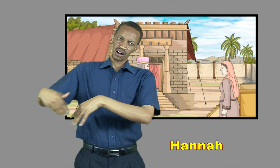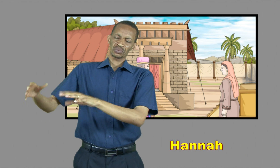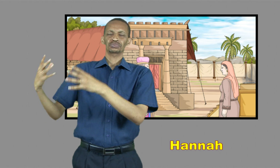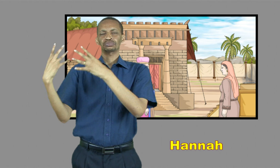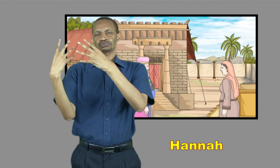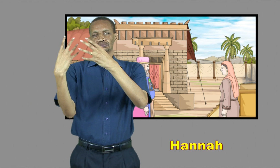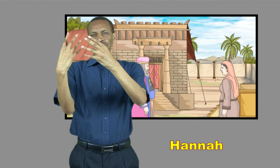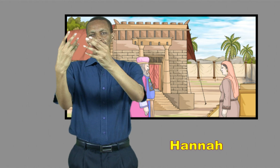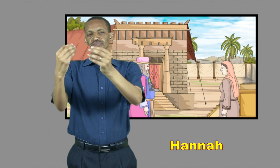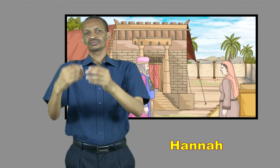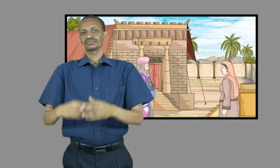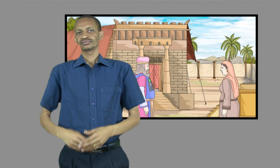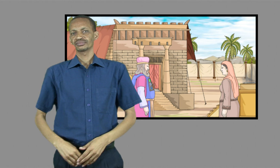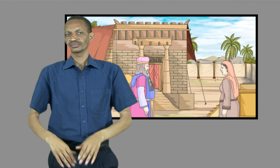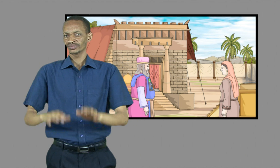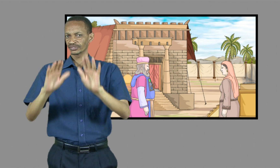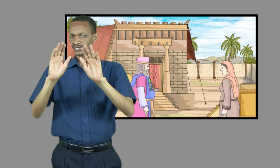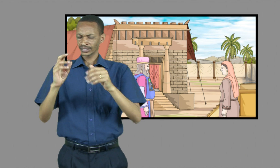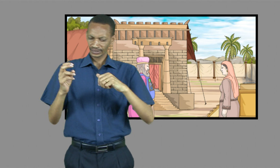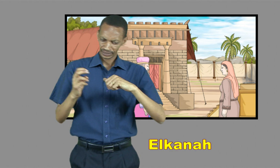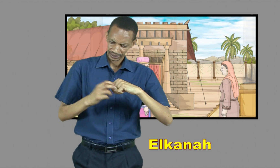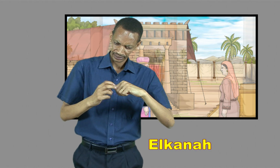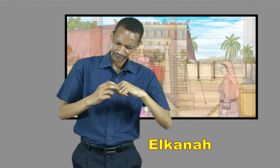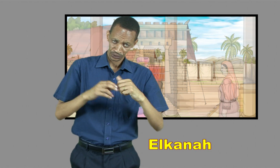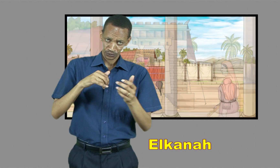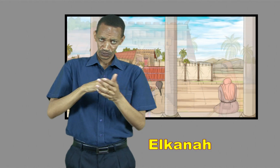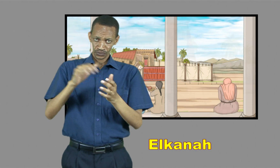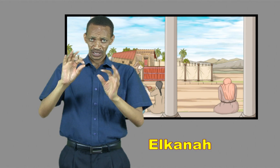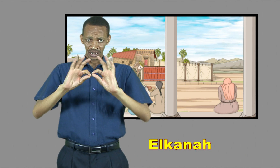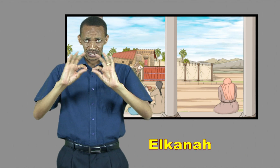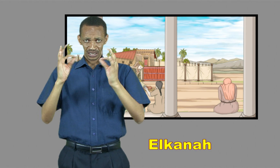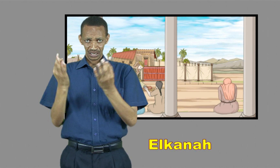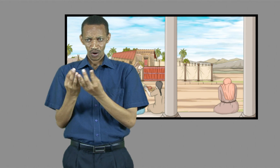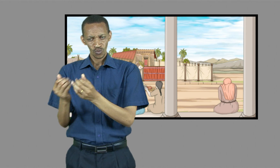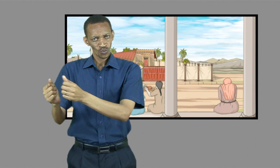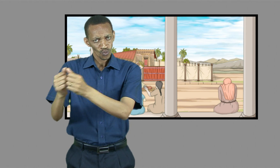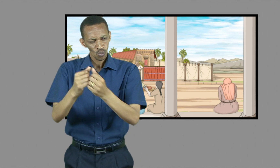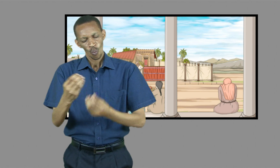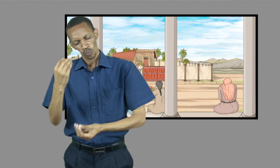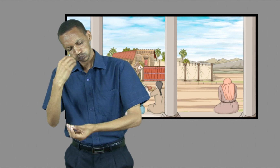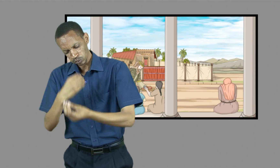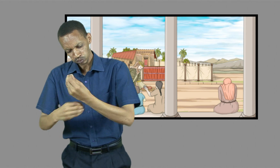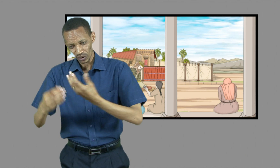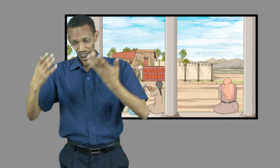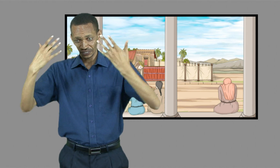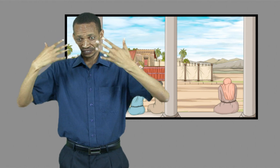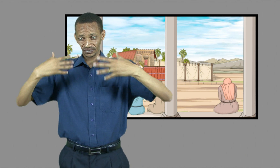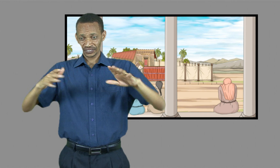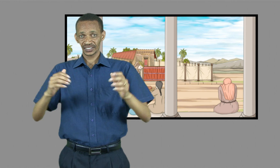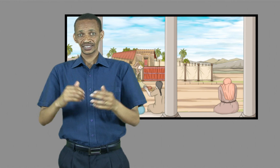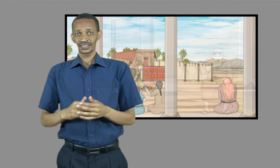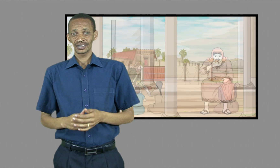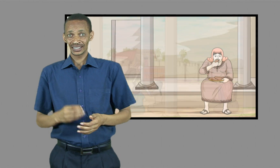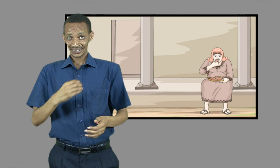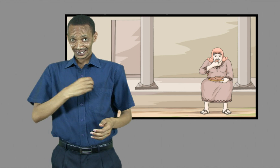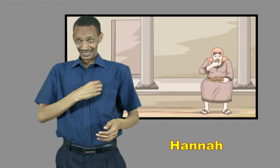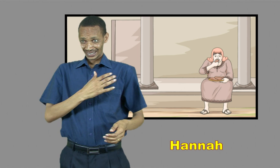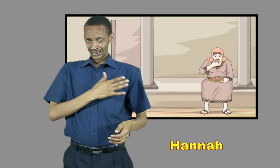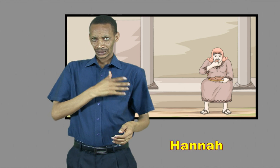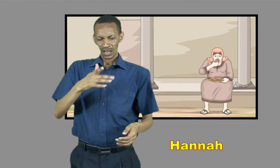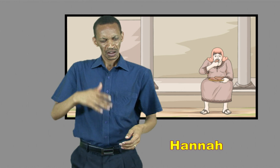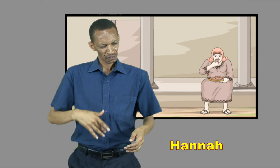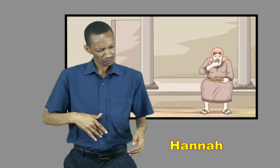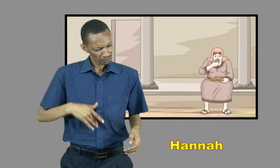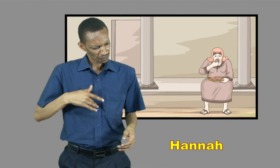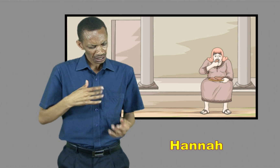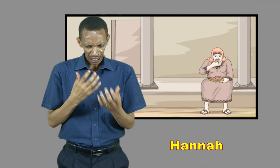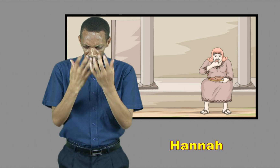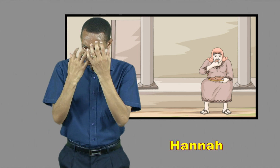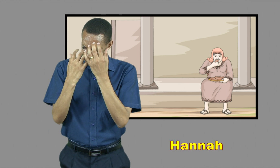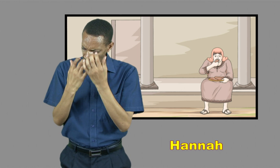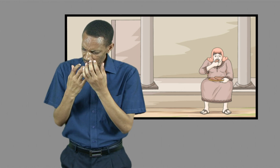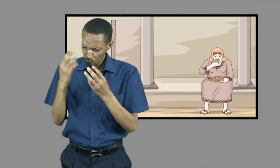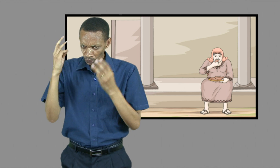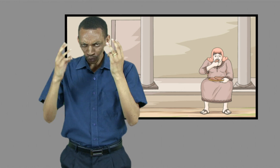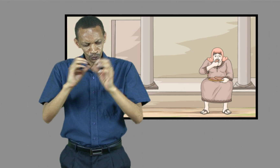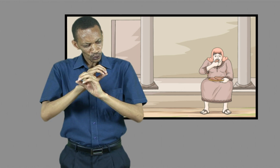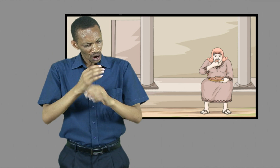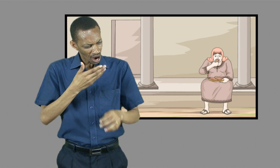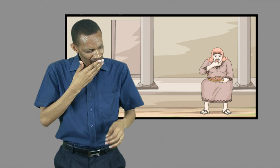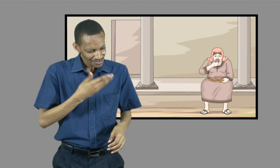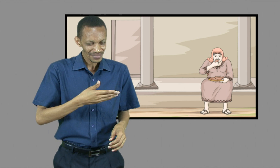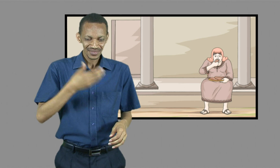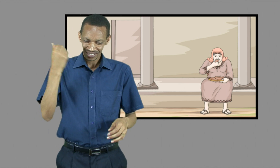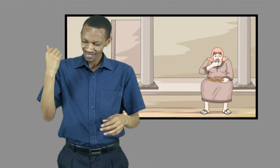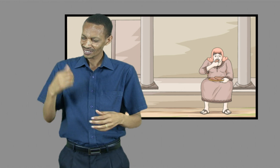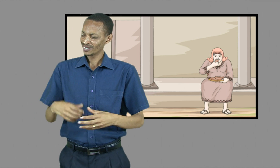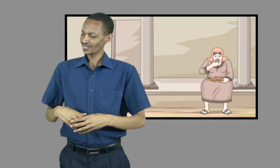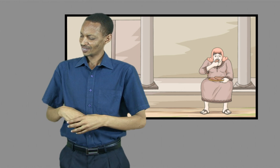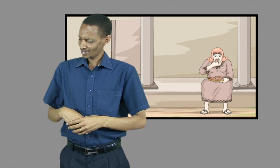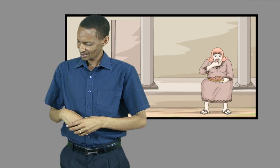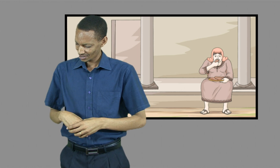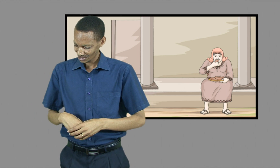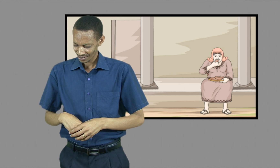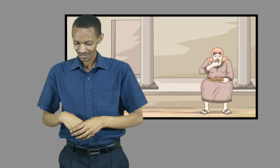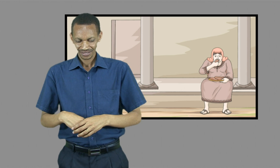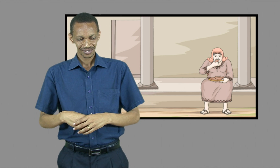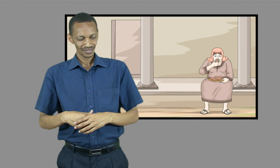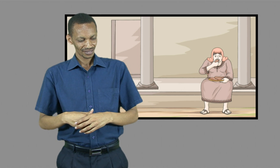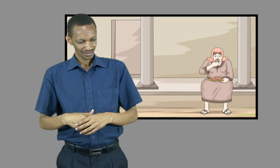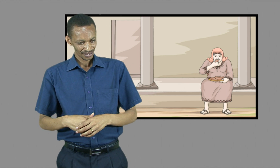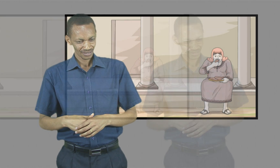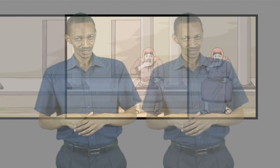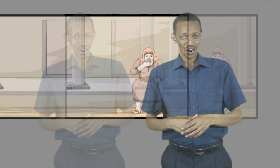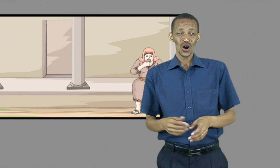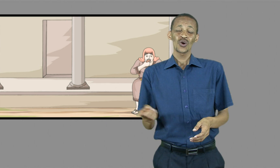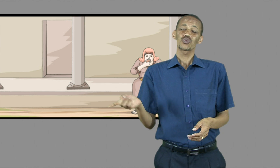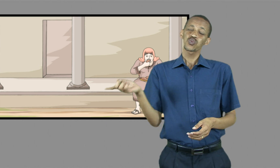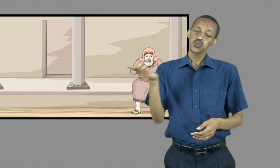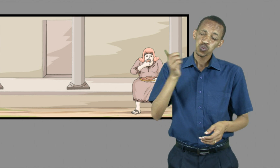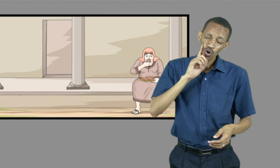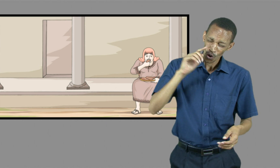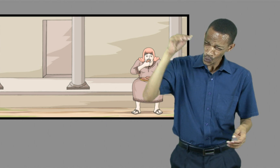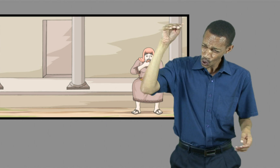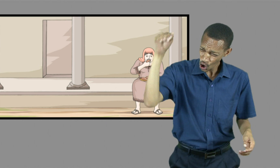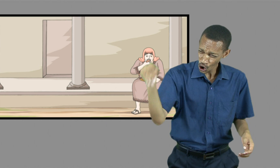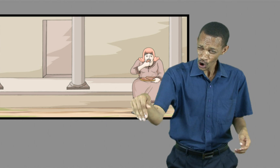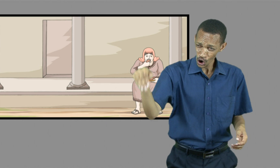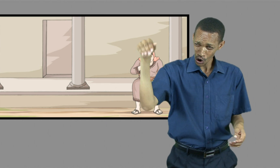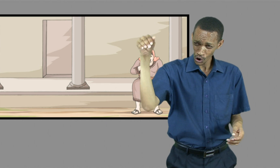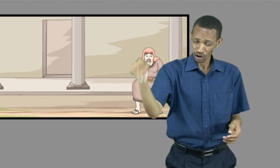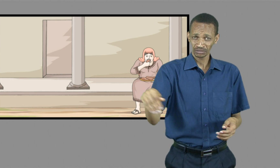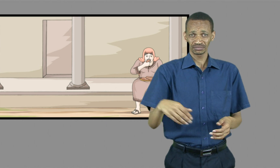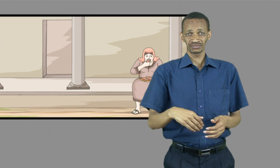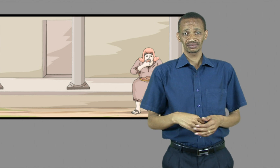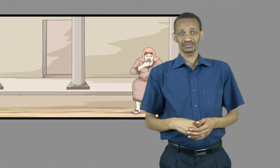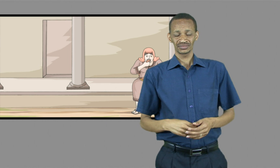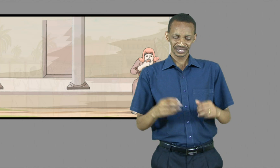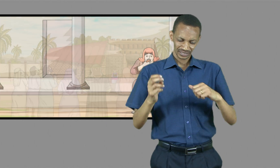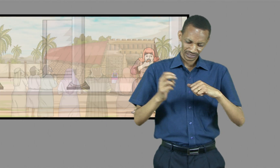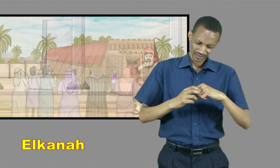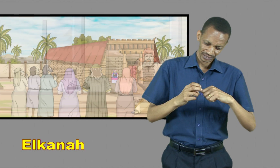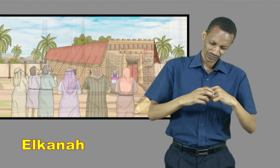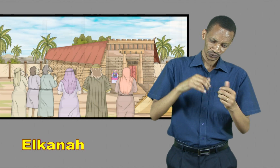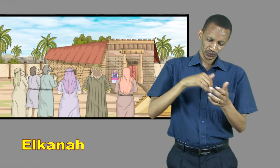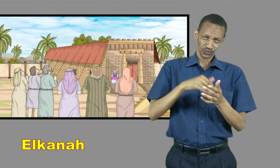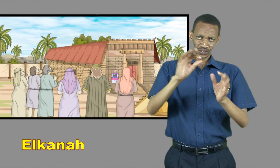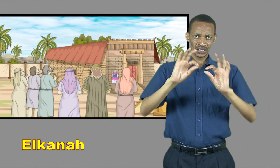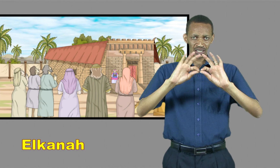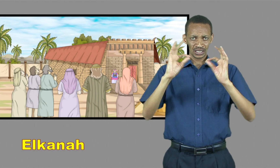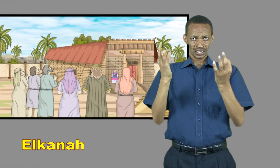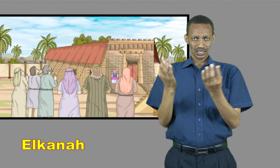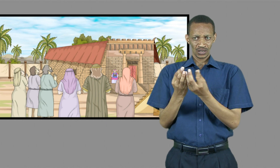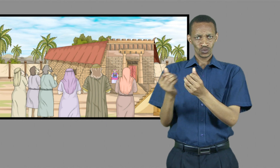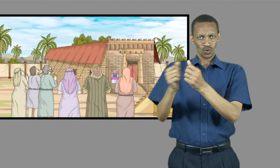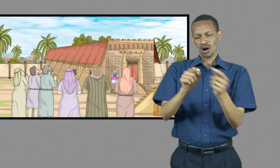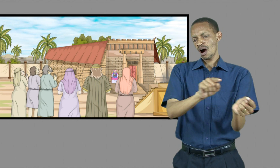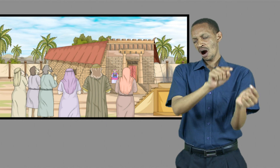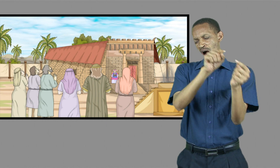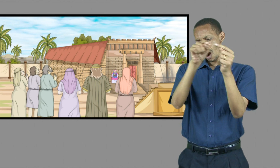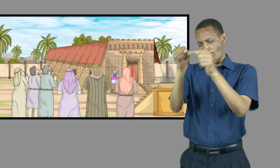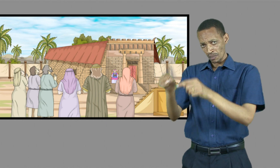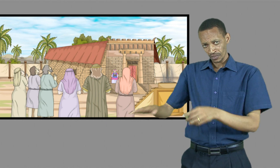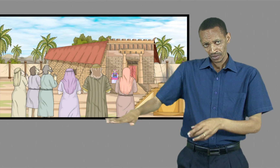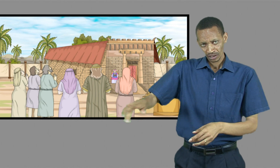Then she went on her way, and she began eating again, and her face was no longer downcast.